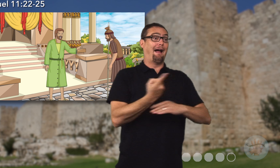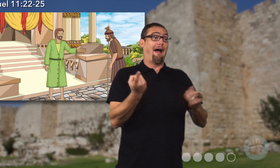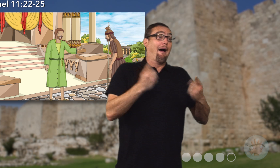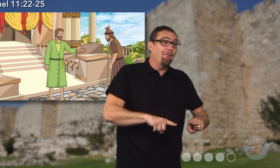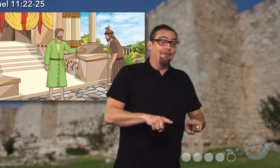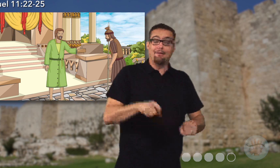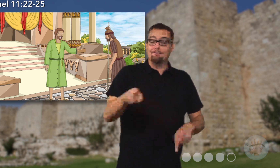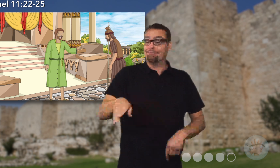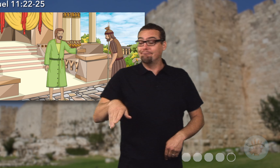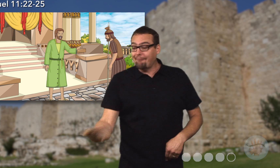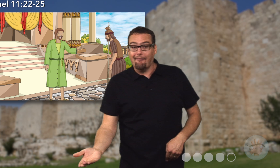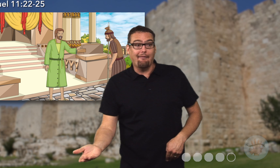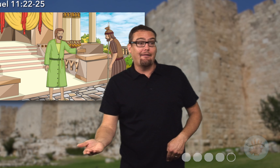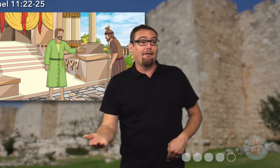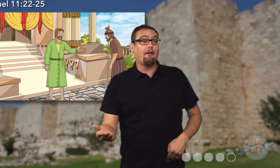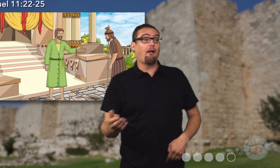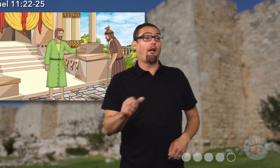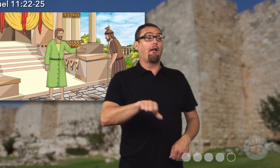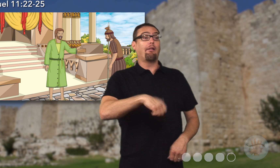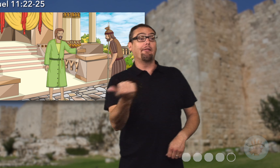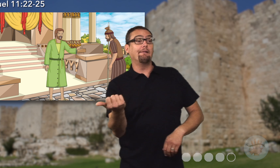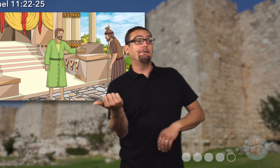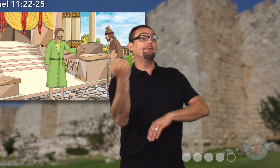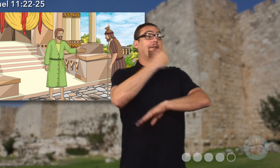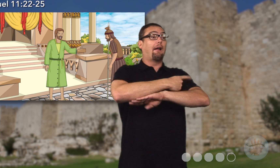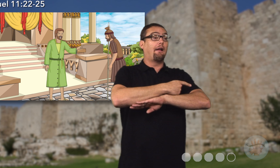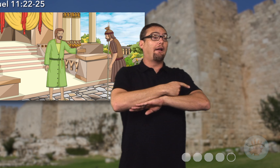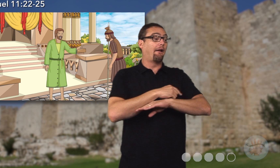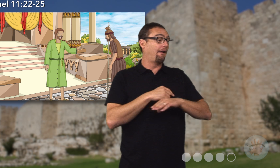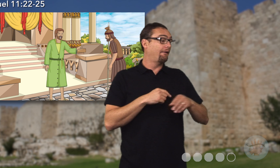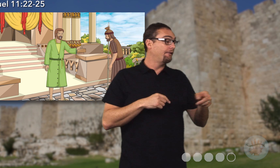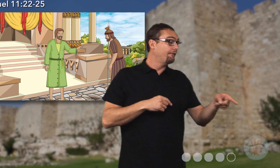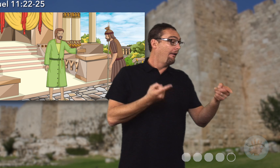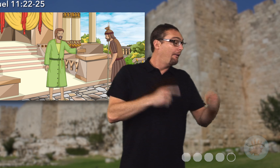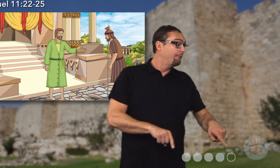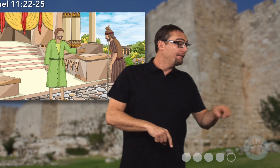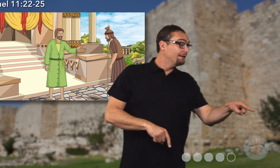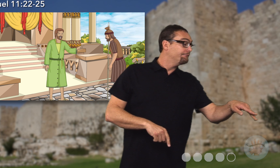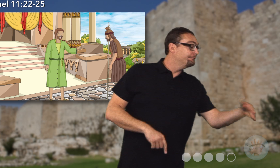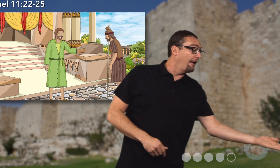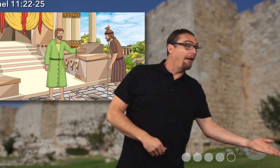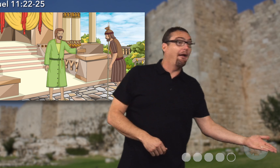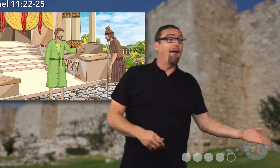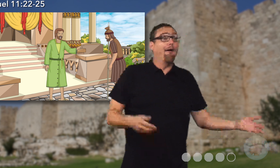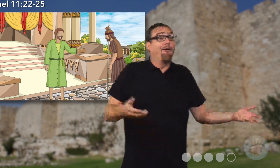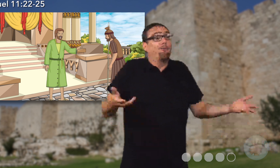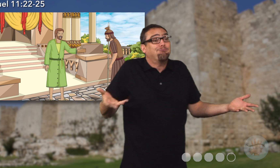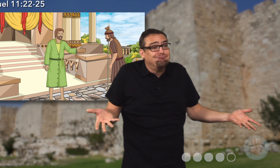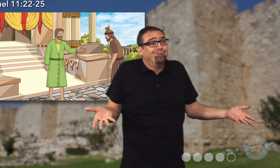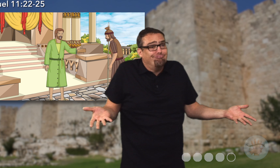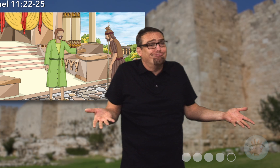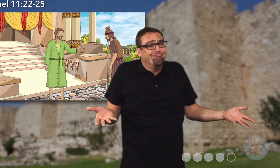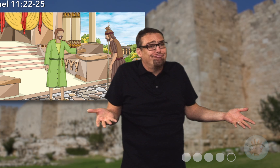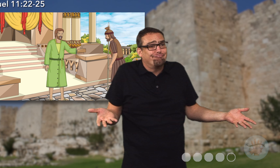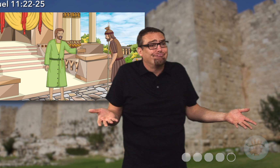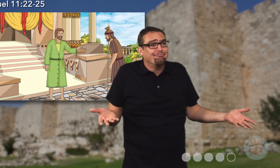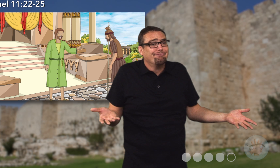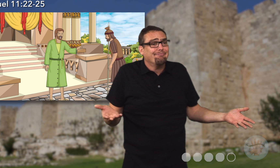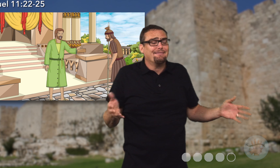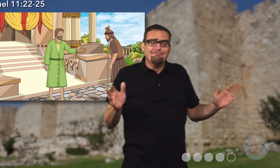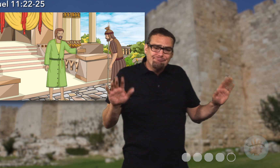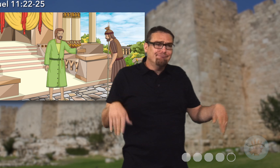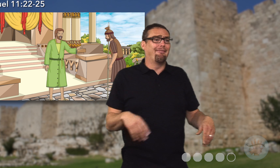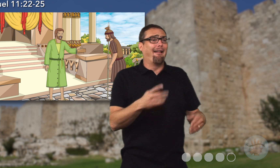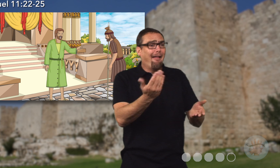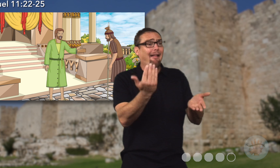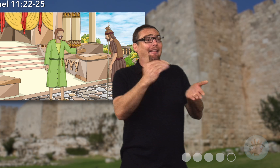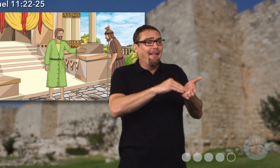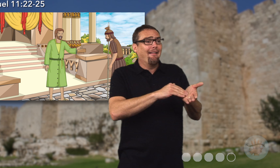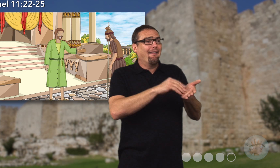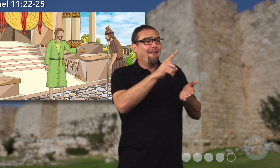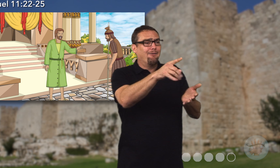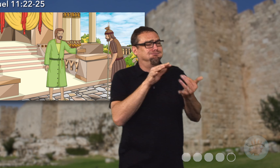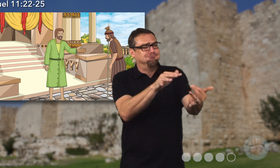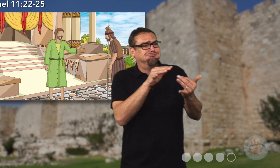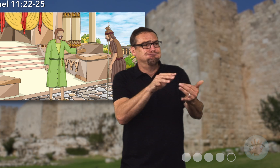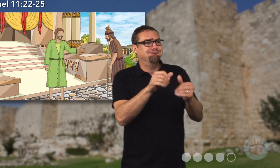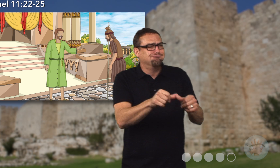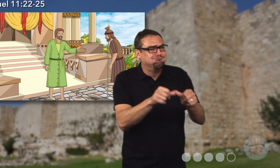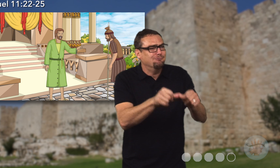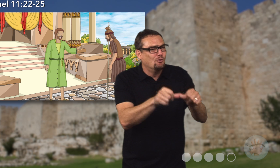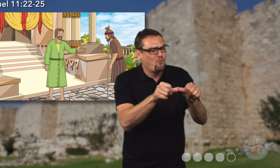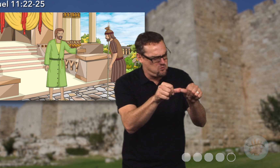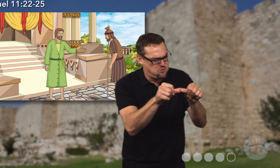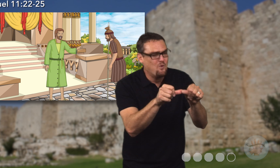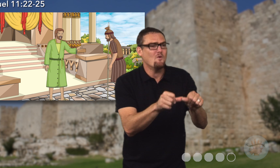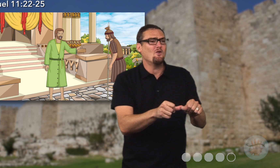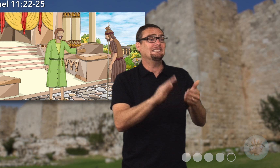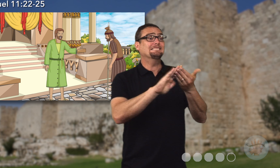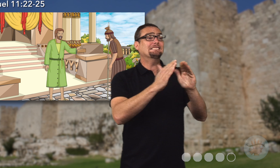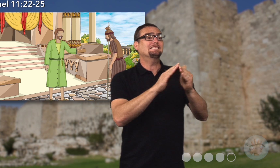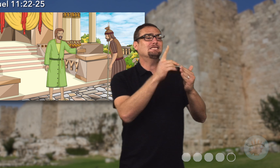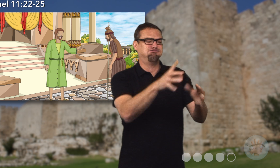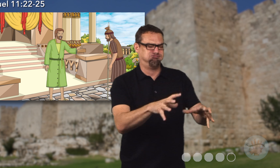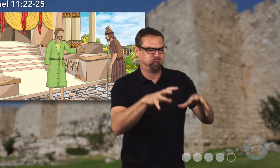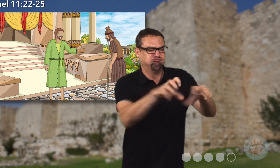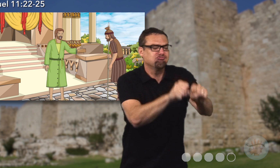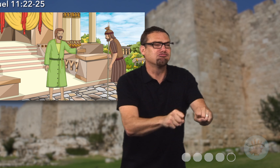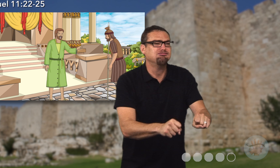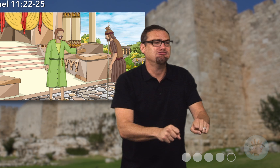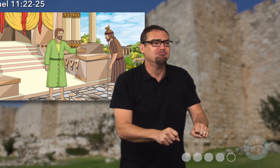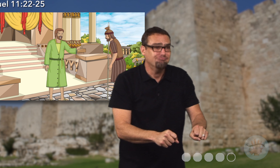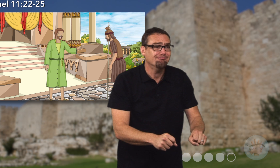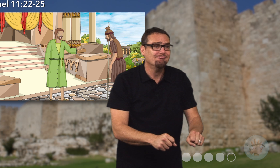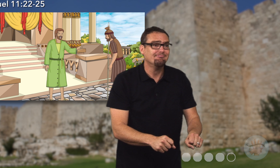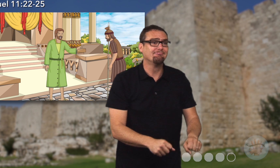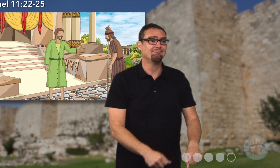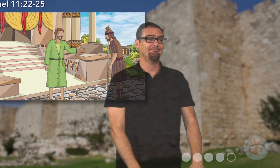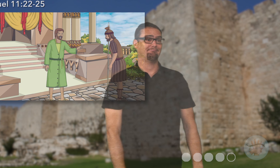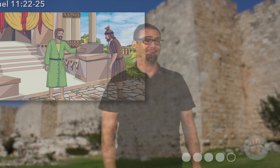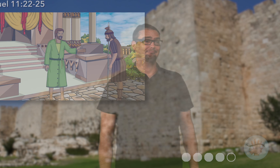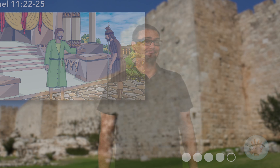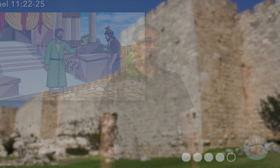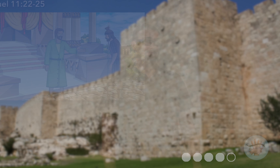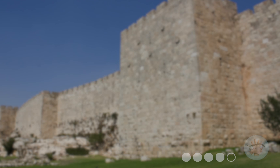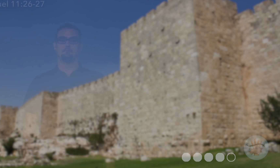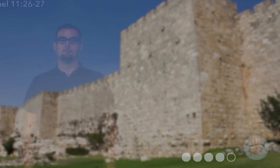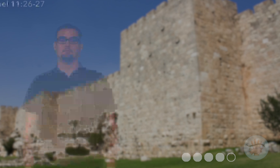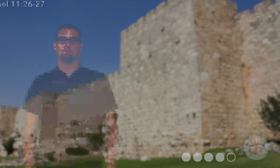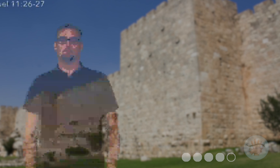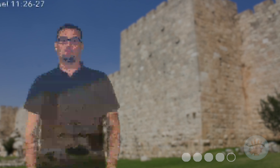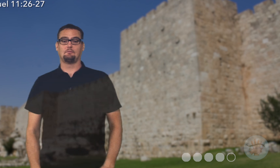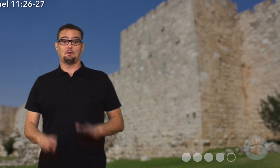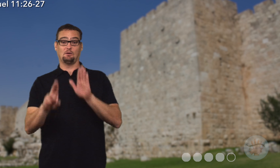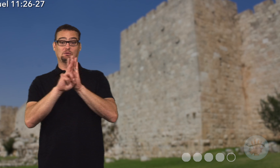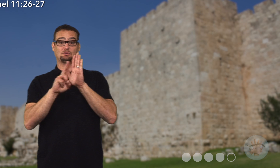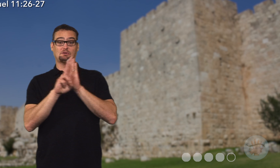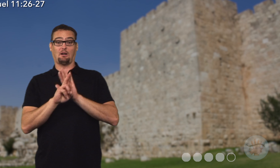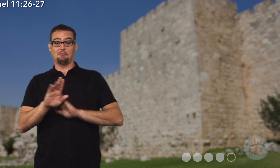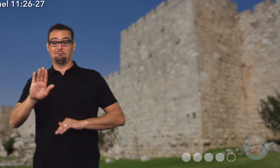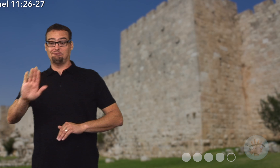Strengthen your attack against the city and demolish it.’ Encourage him with these words.”